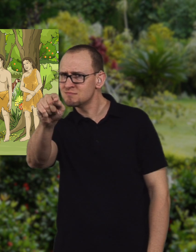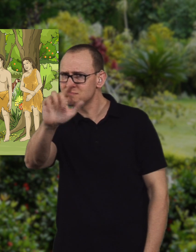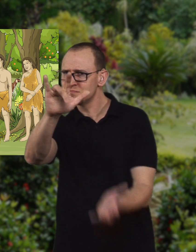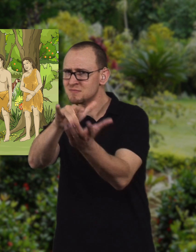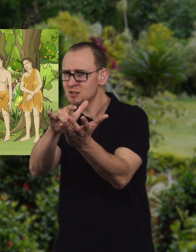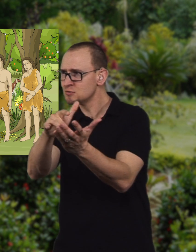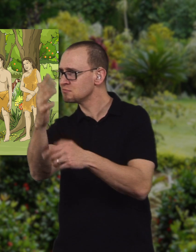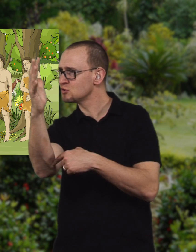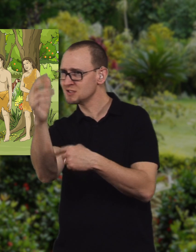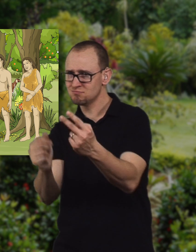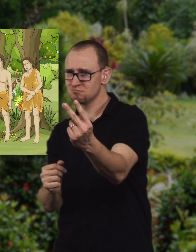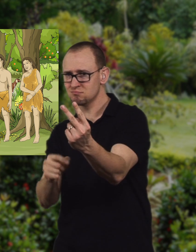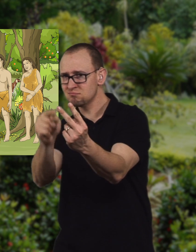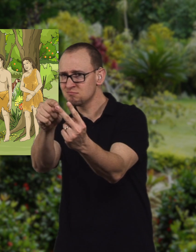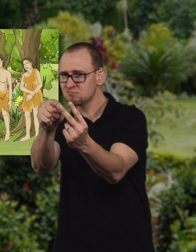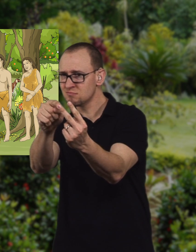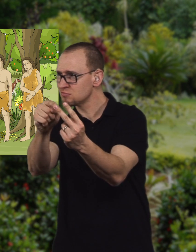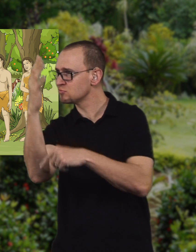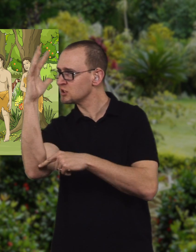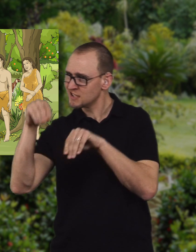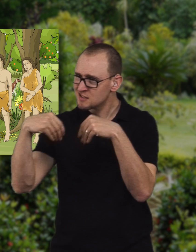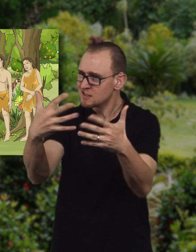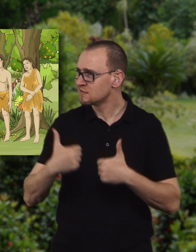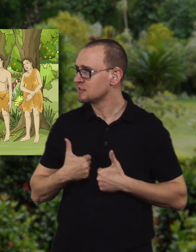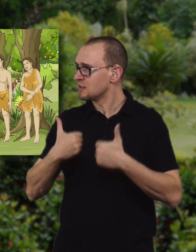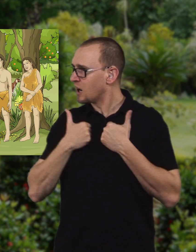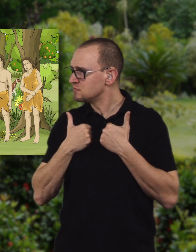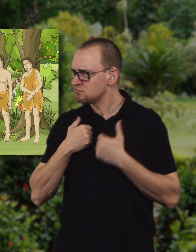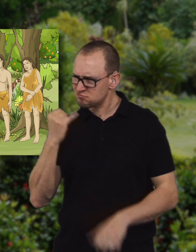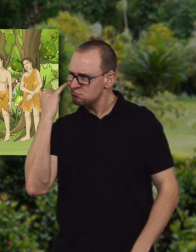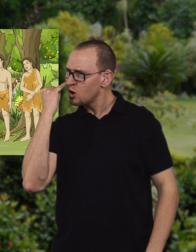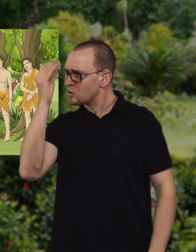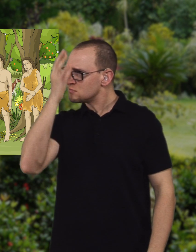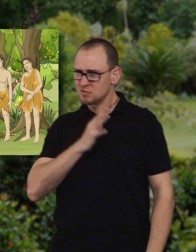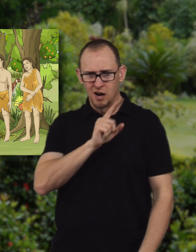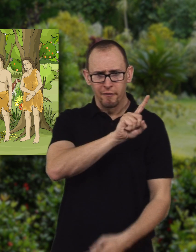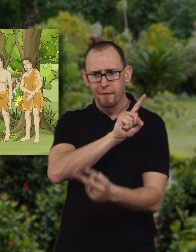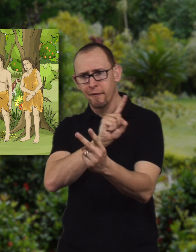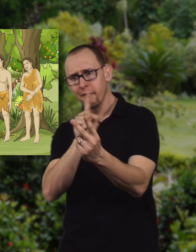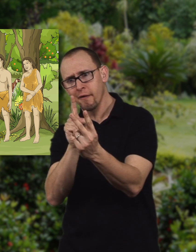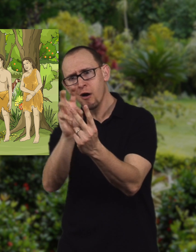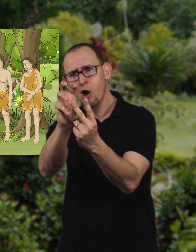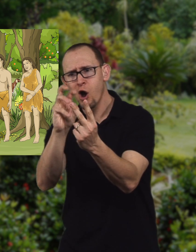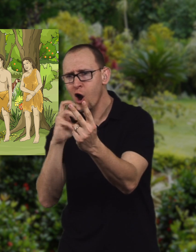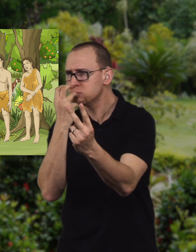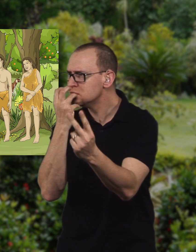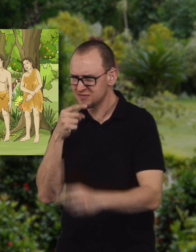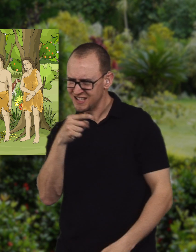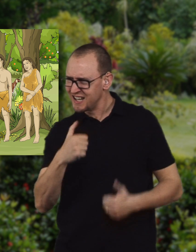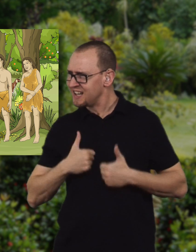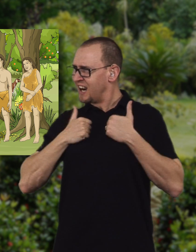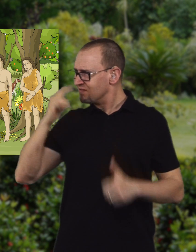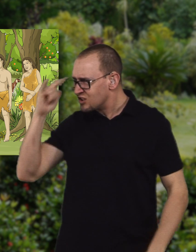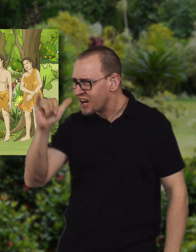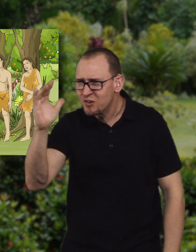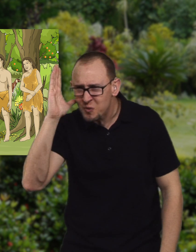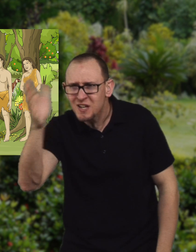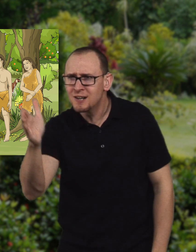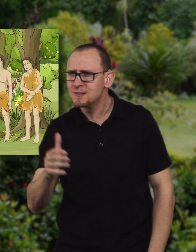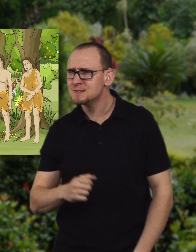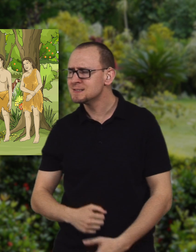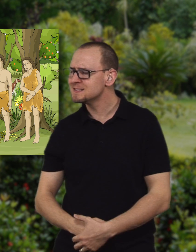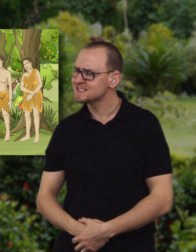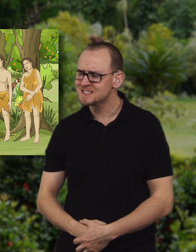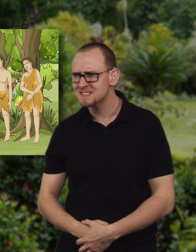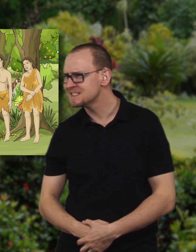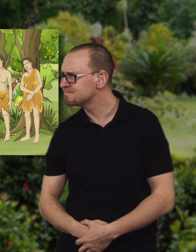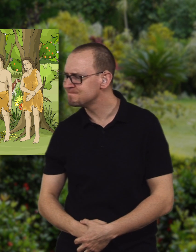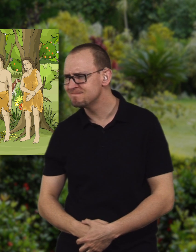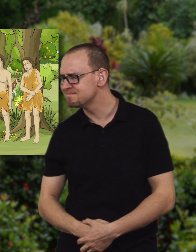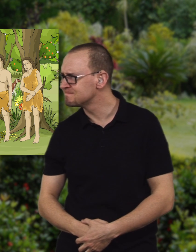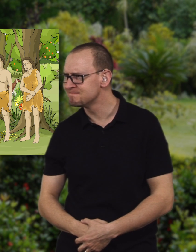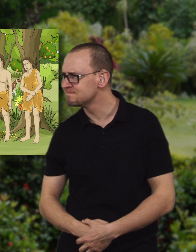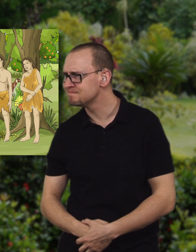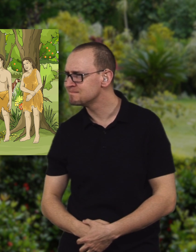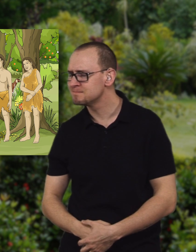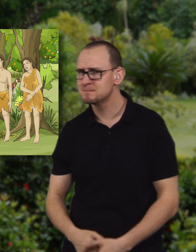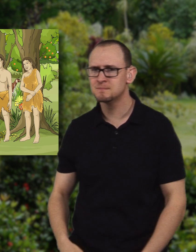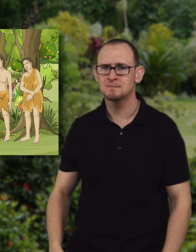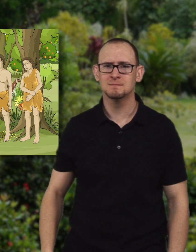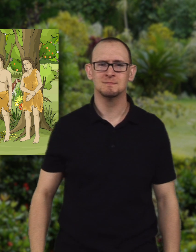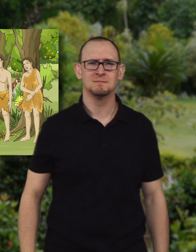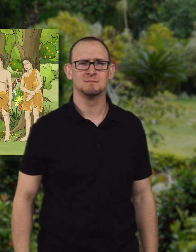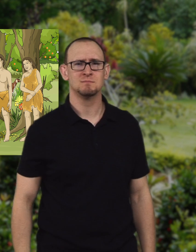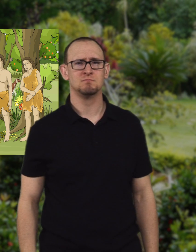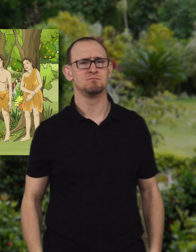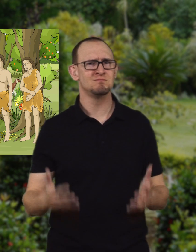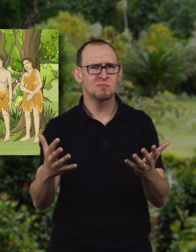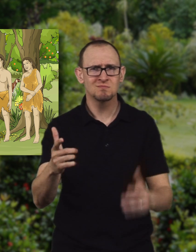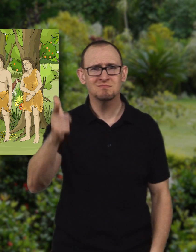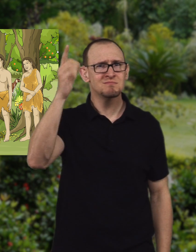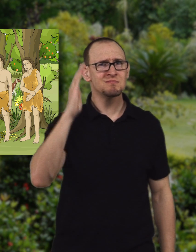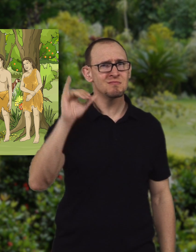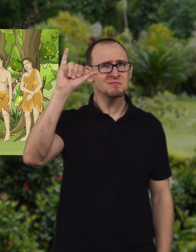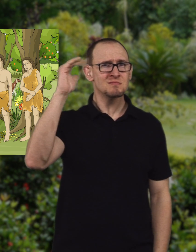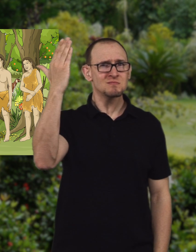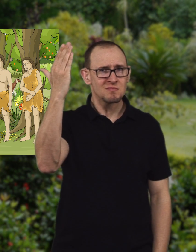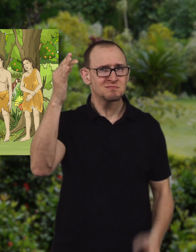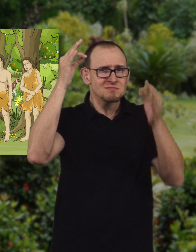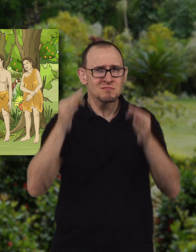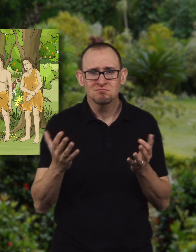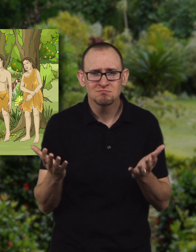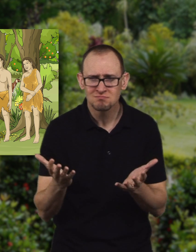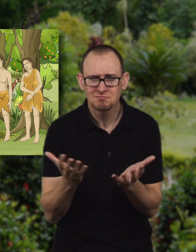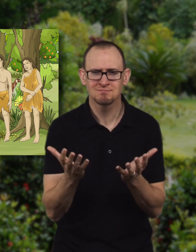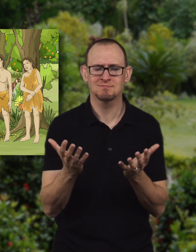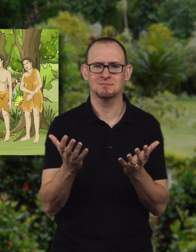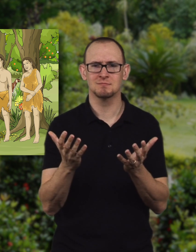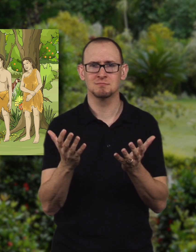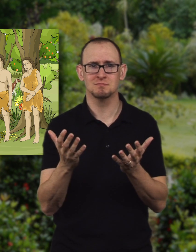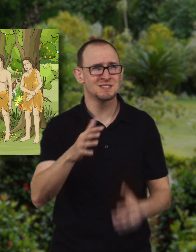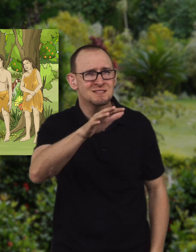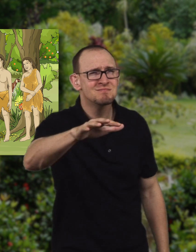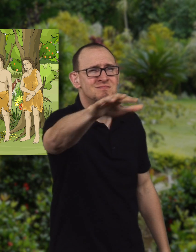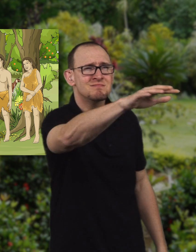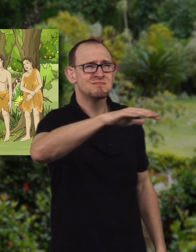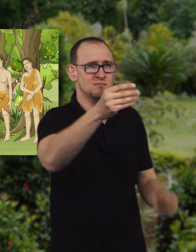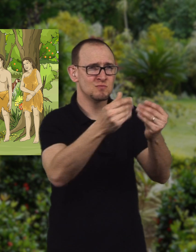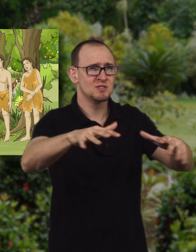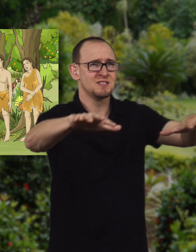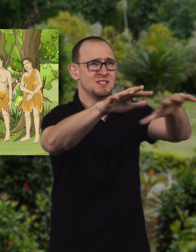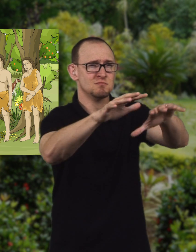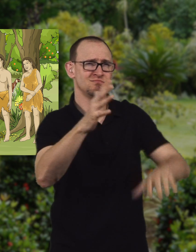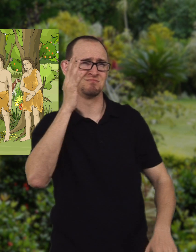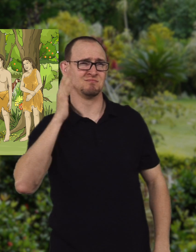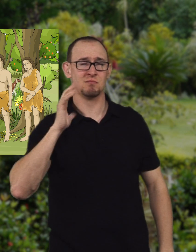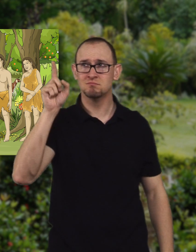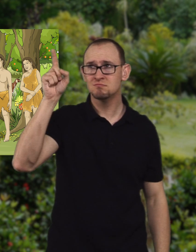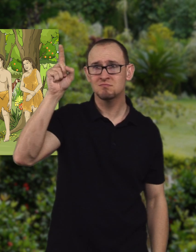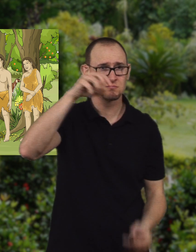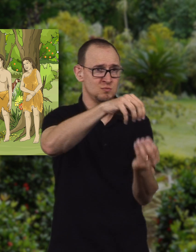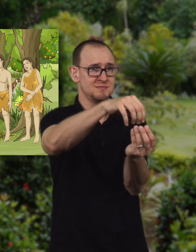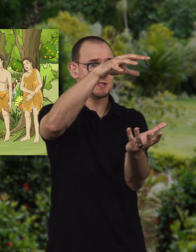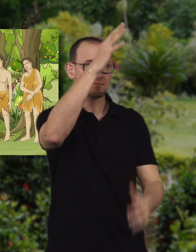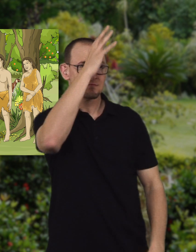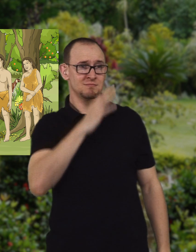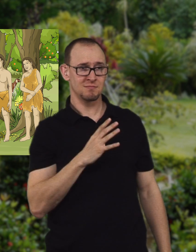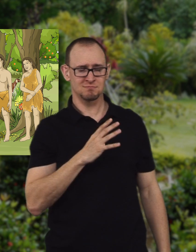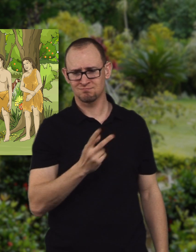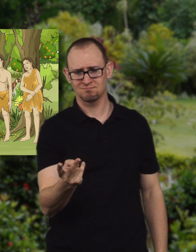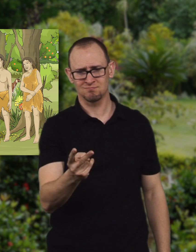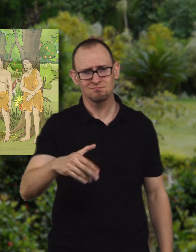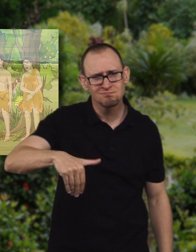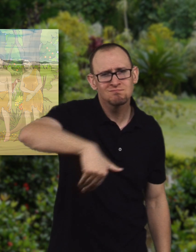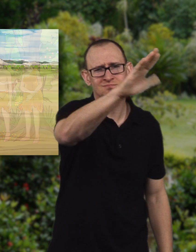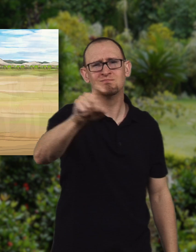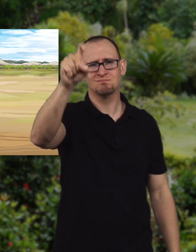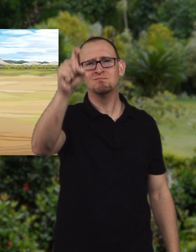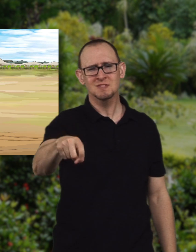And now, lest he reach out his hand and take also from the tree of life, and eat, and live forever...”